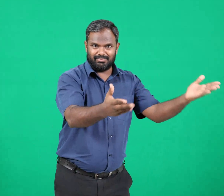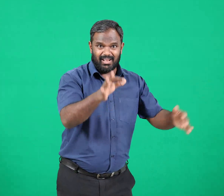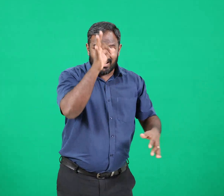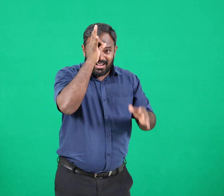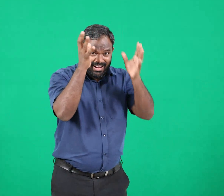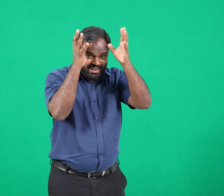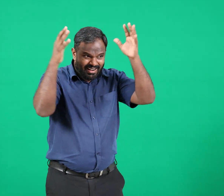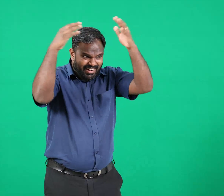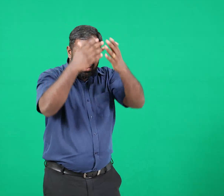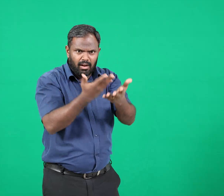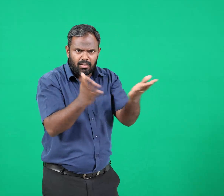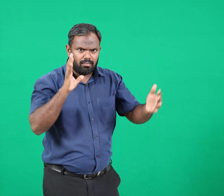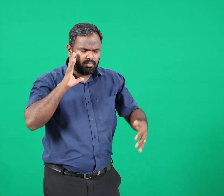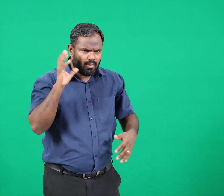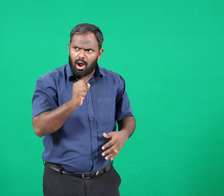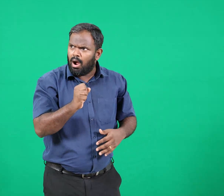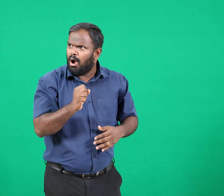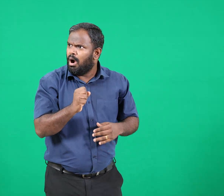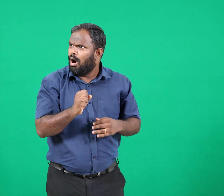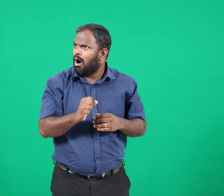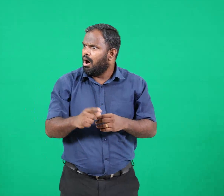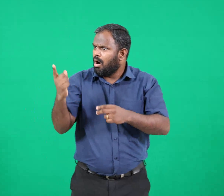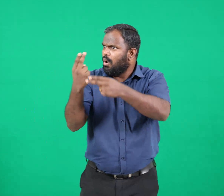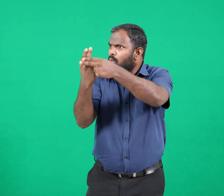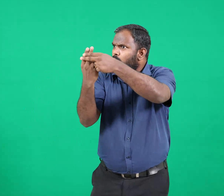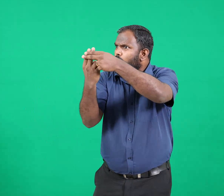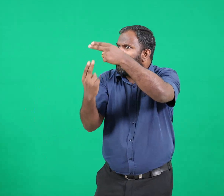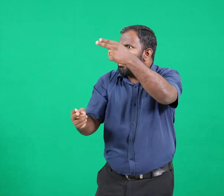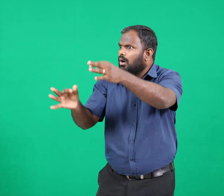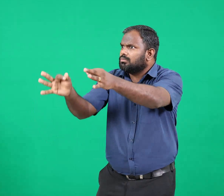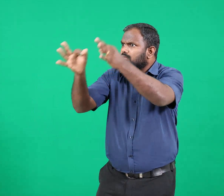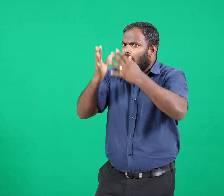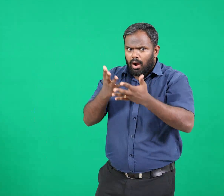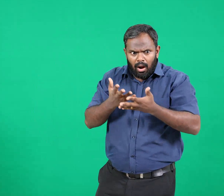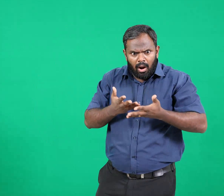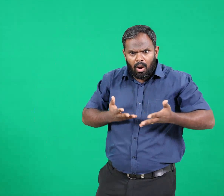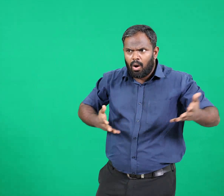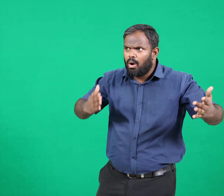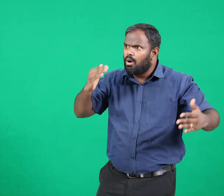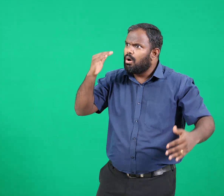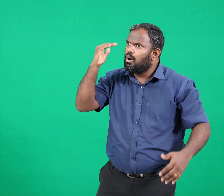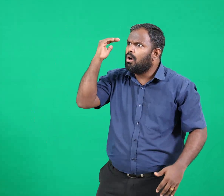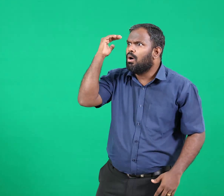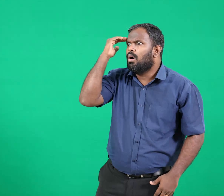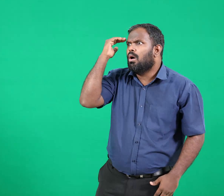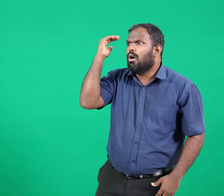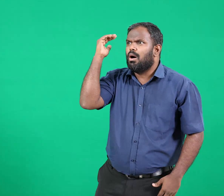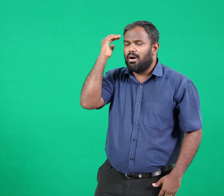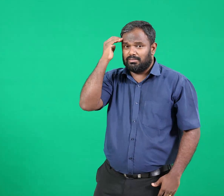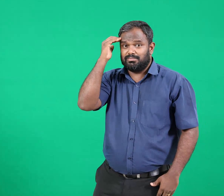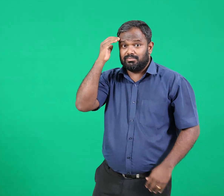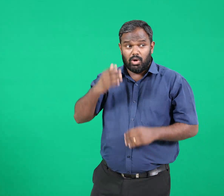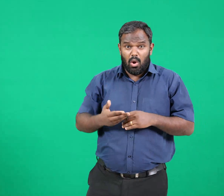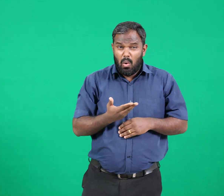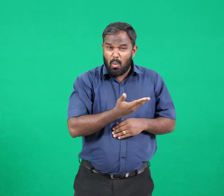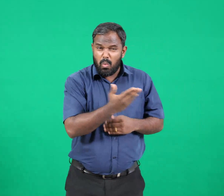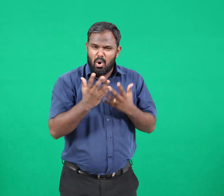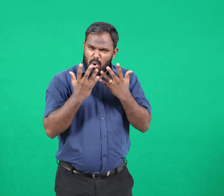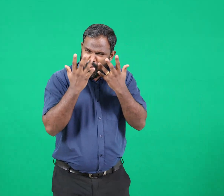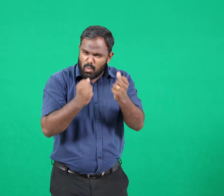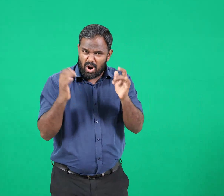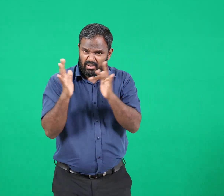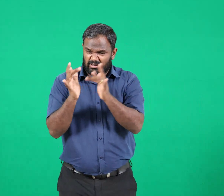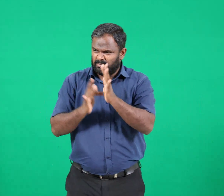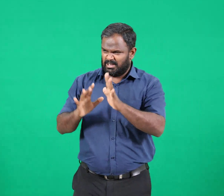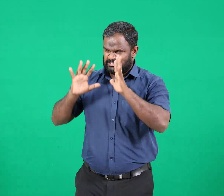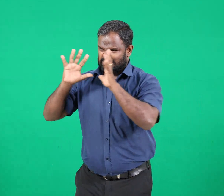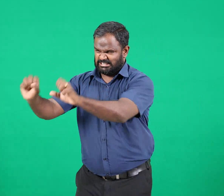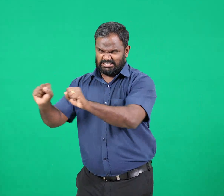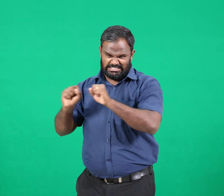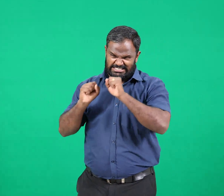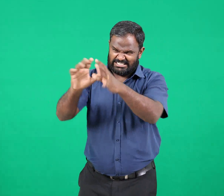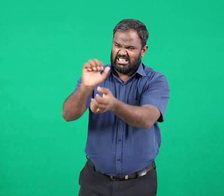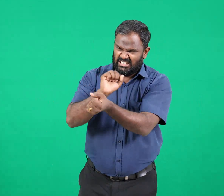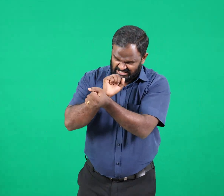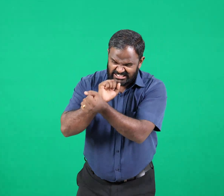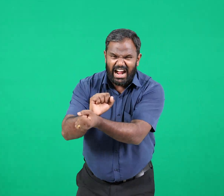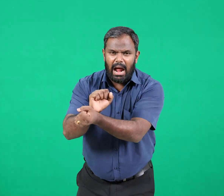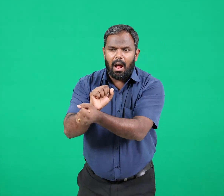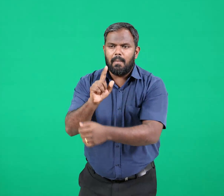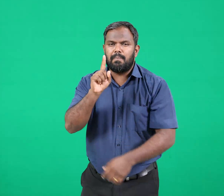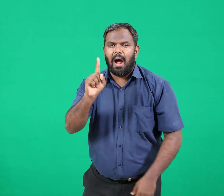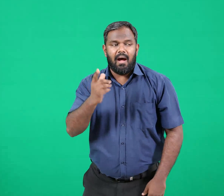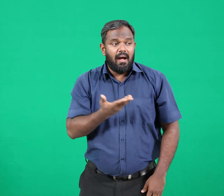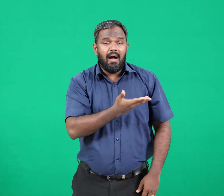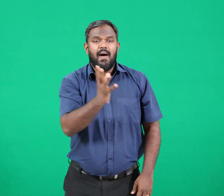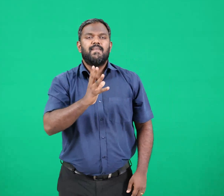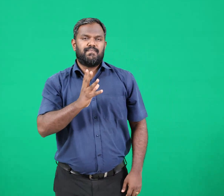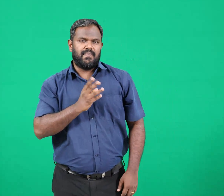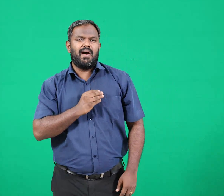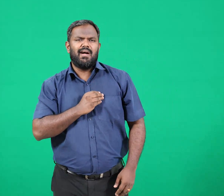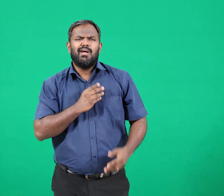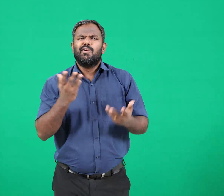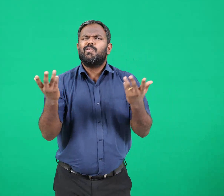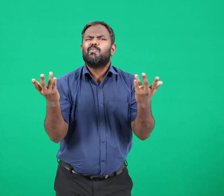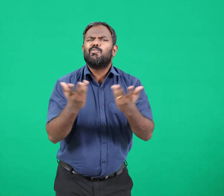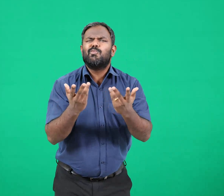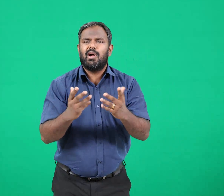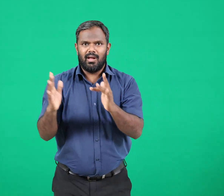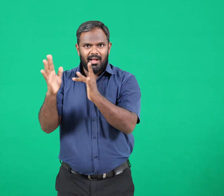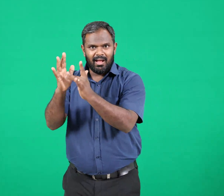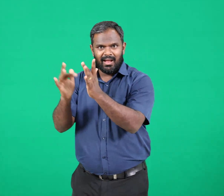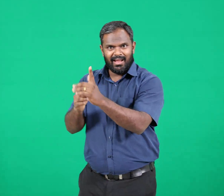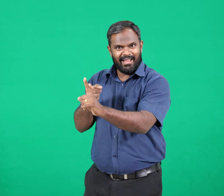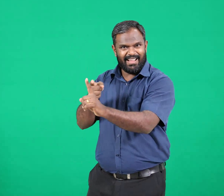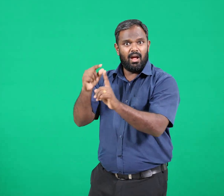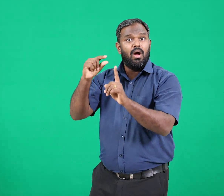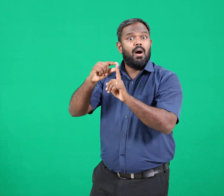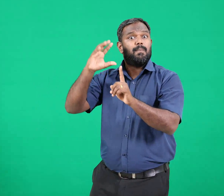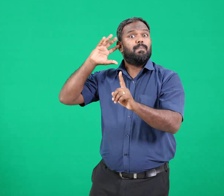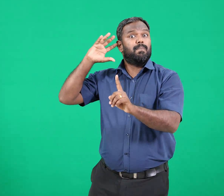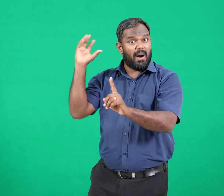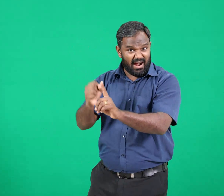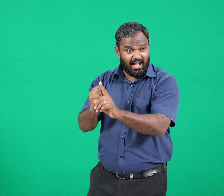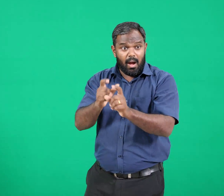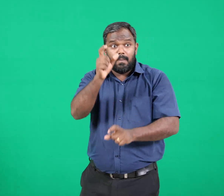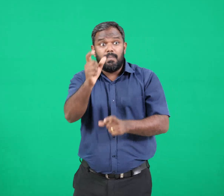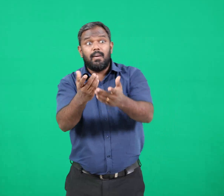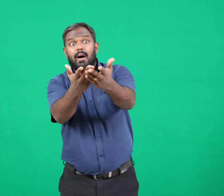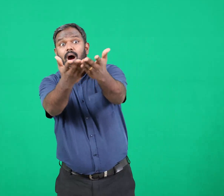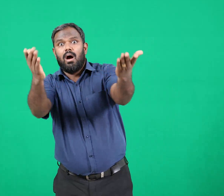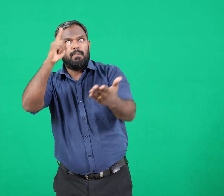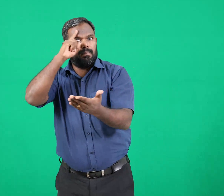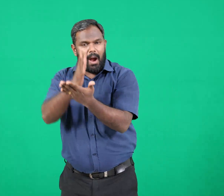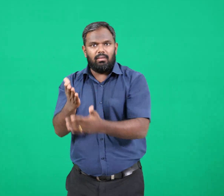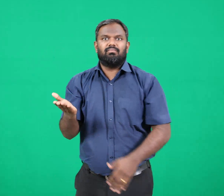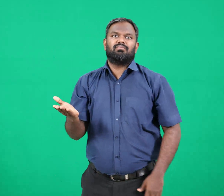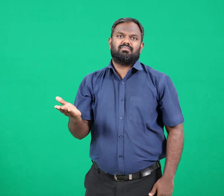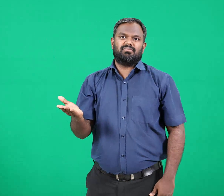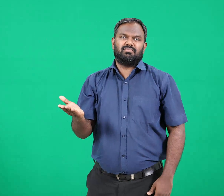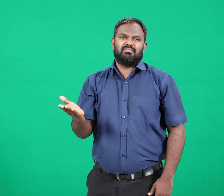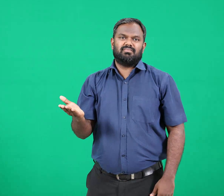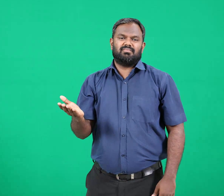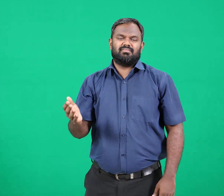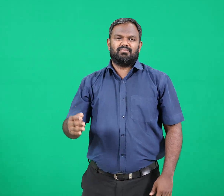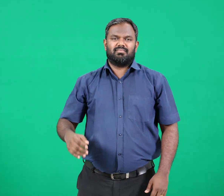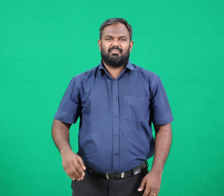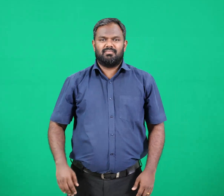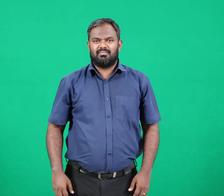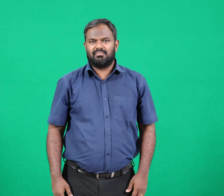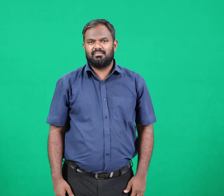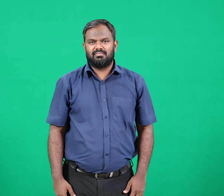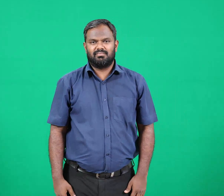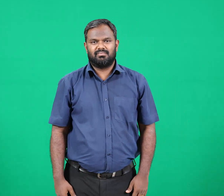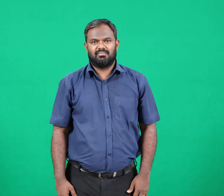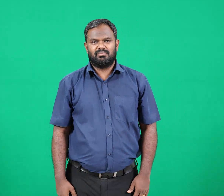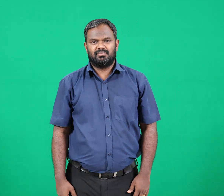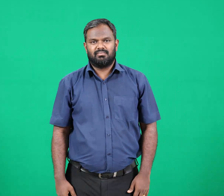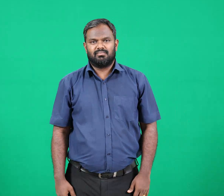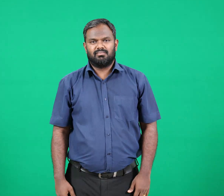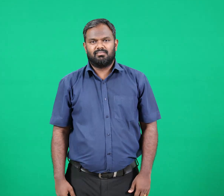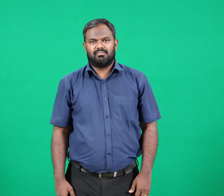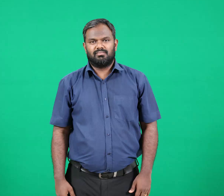Although they wanted to arrest Him, they were afraid of the crowds, because the people regarded Him as a prophet.